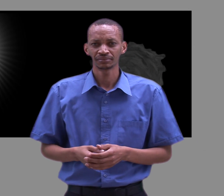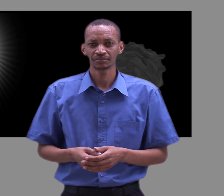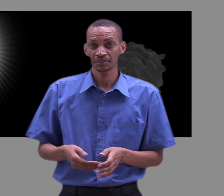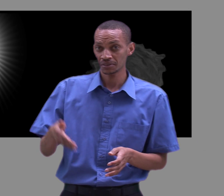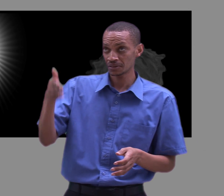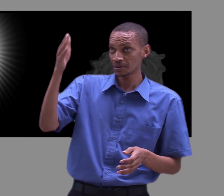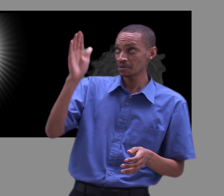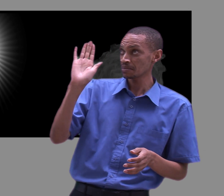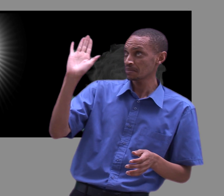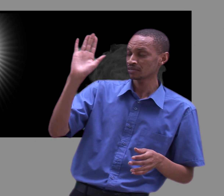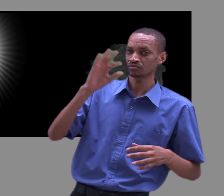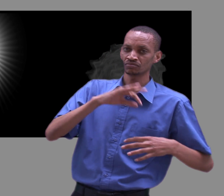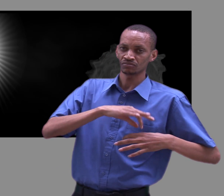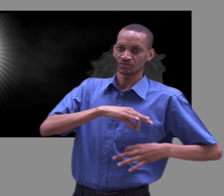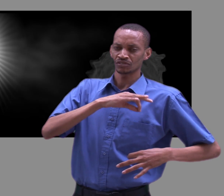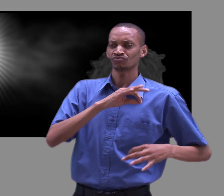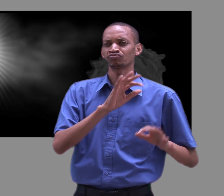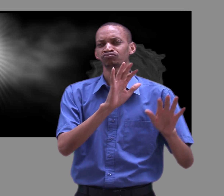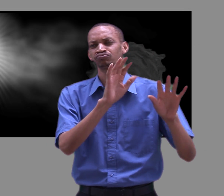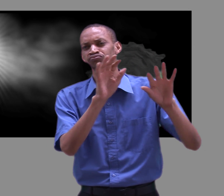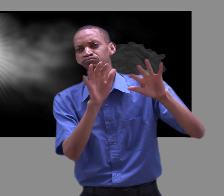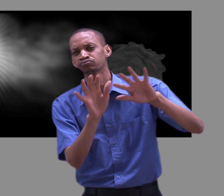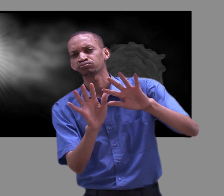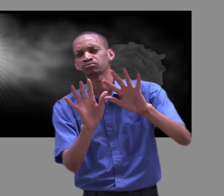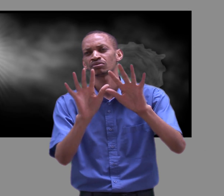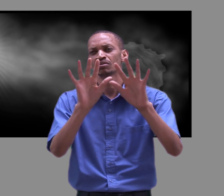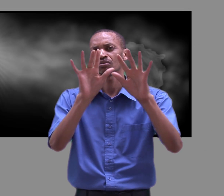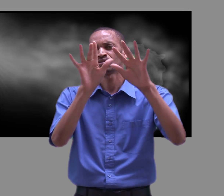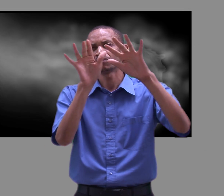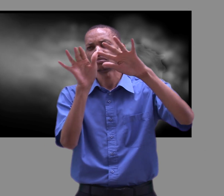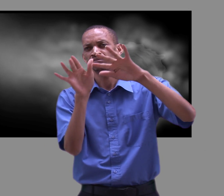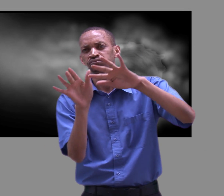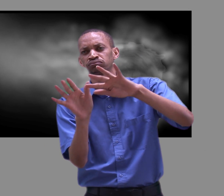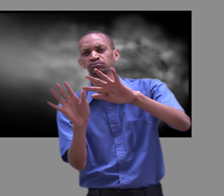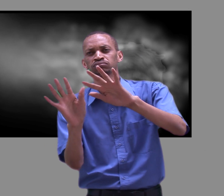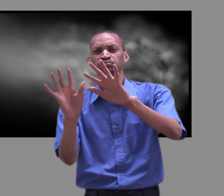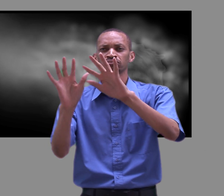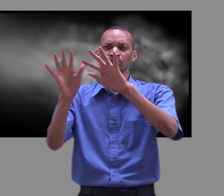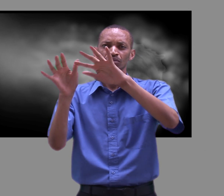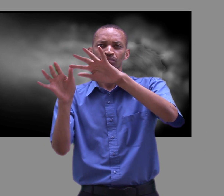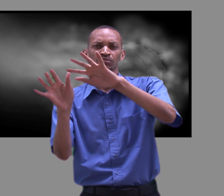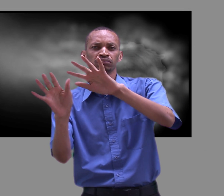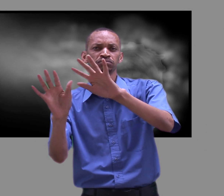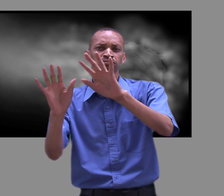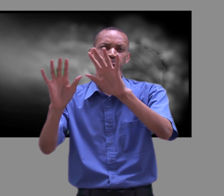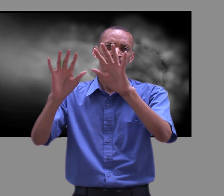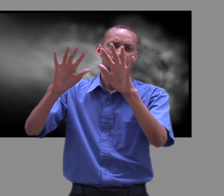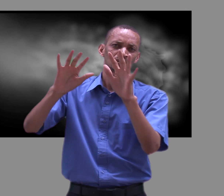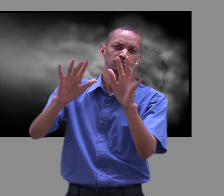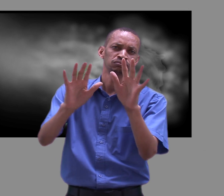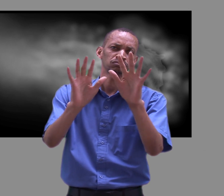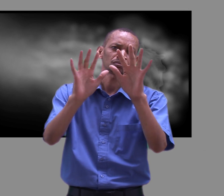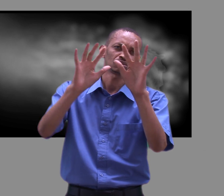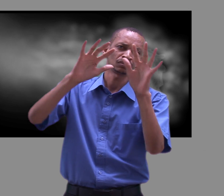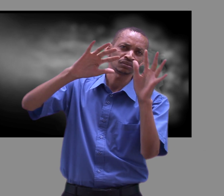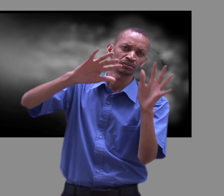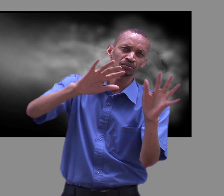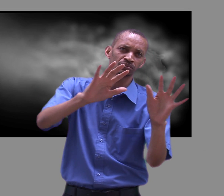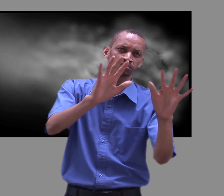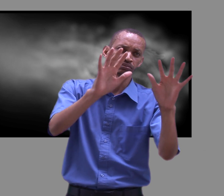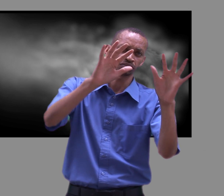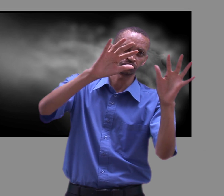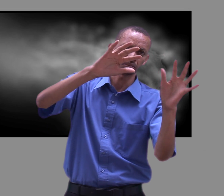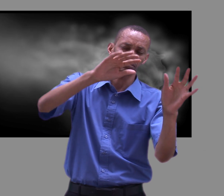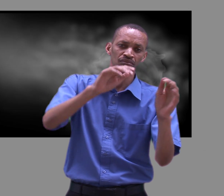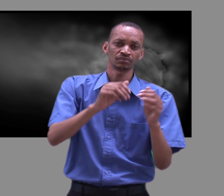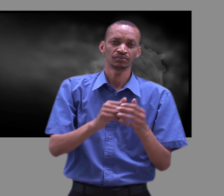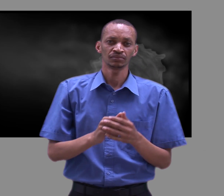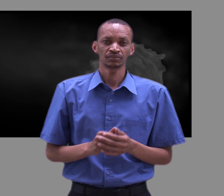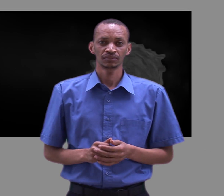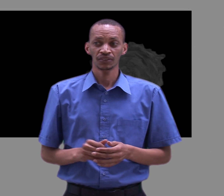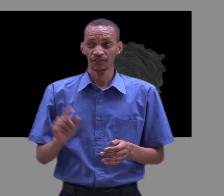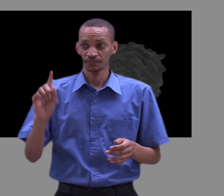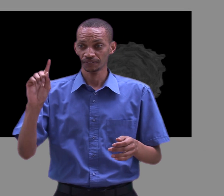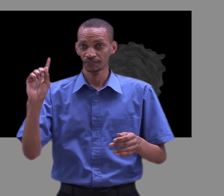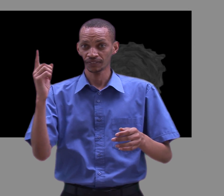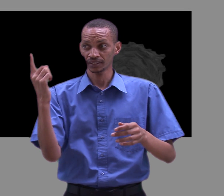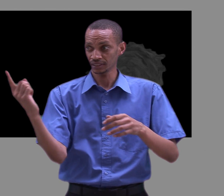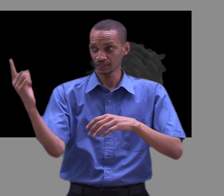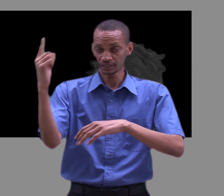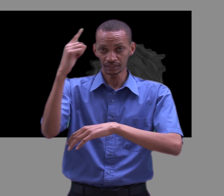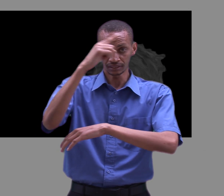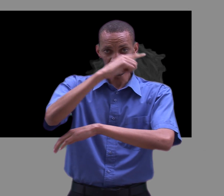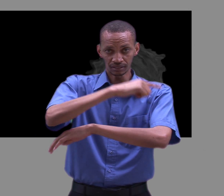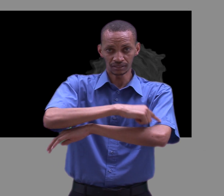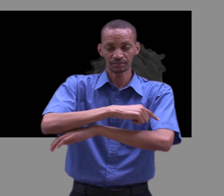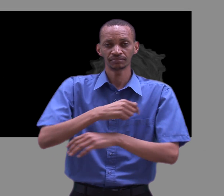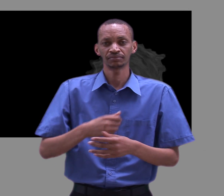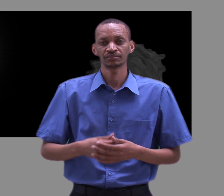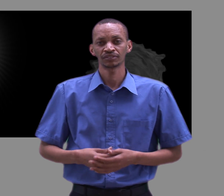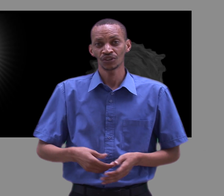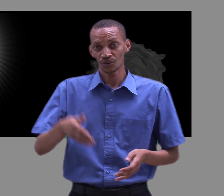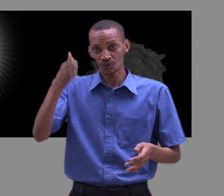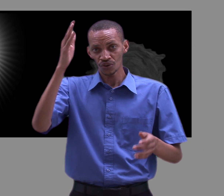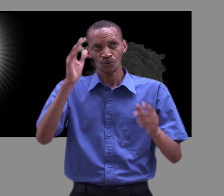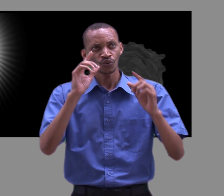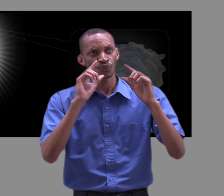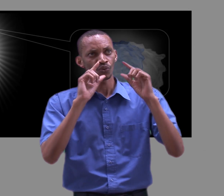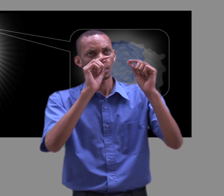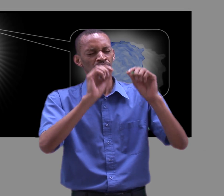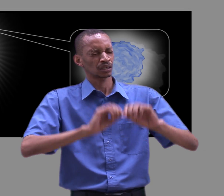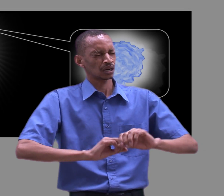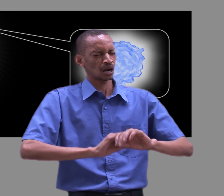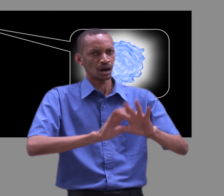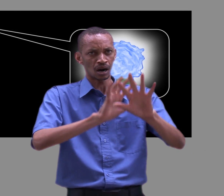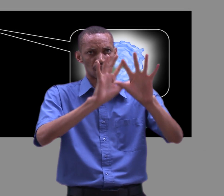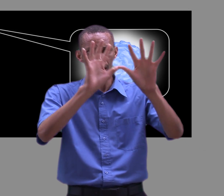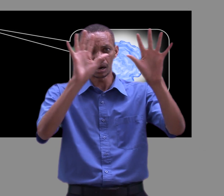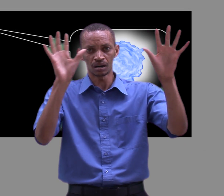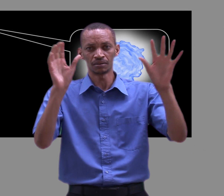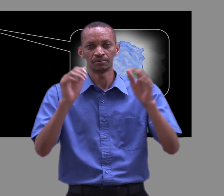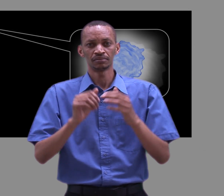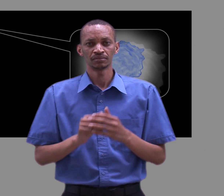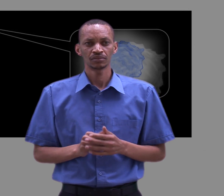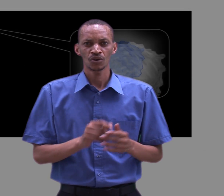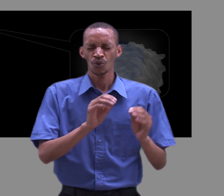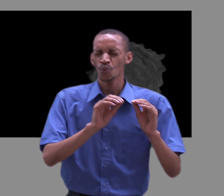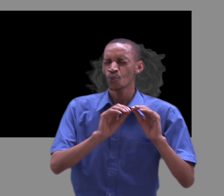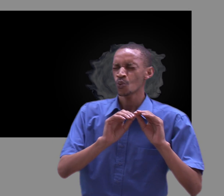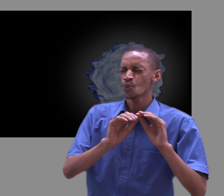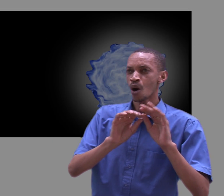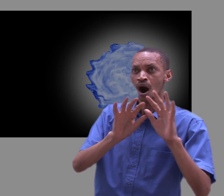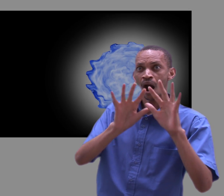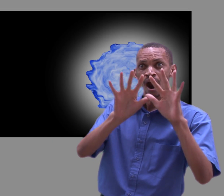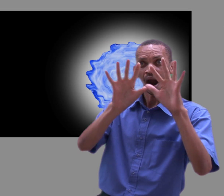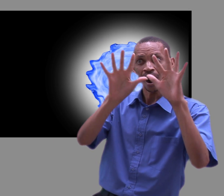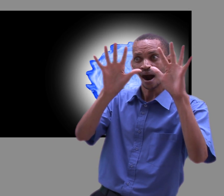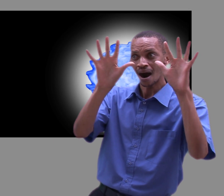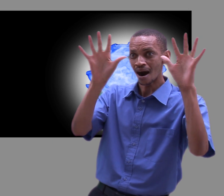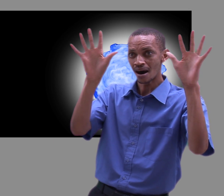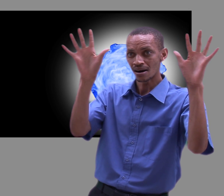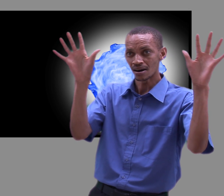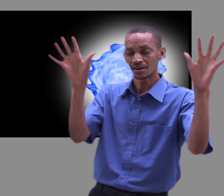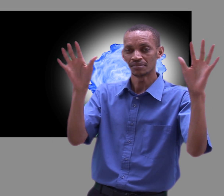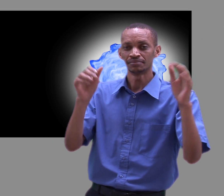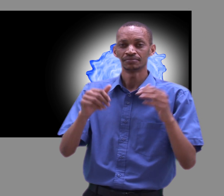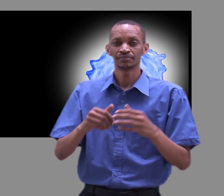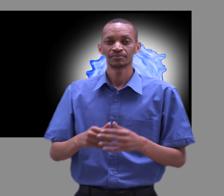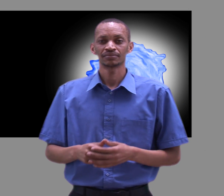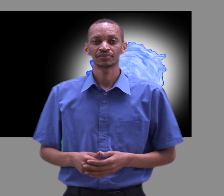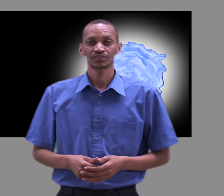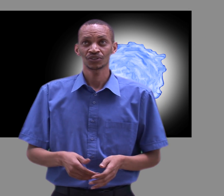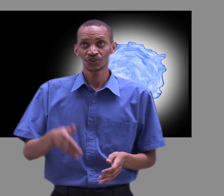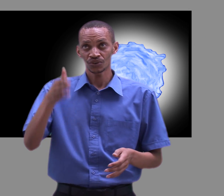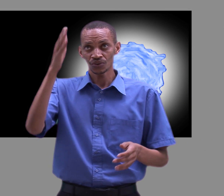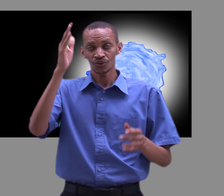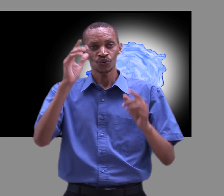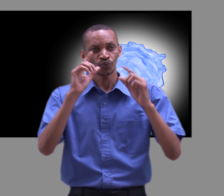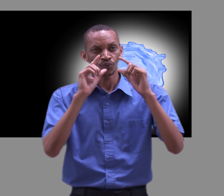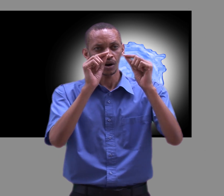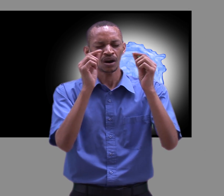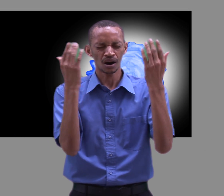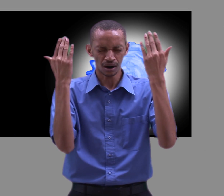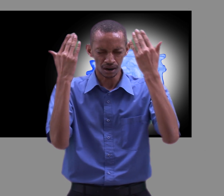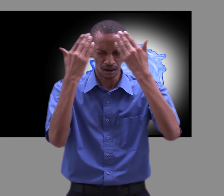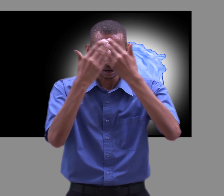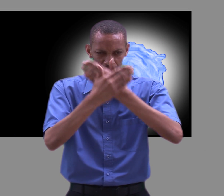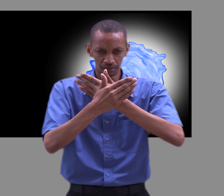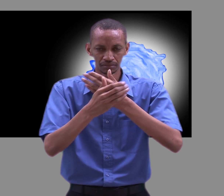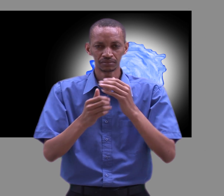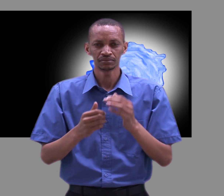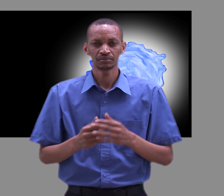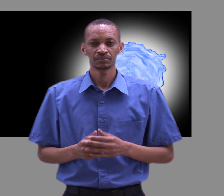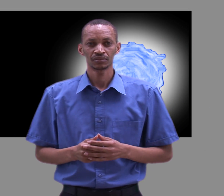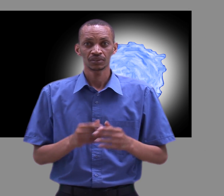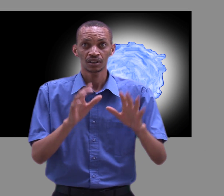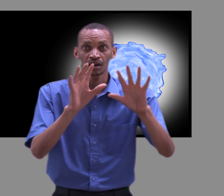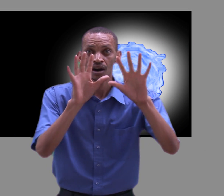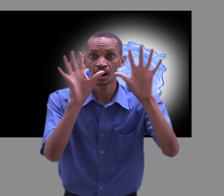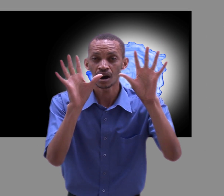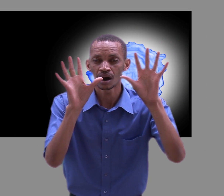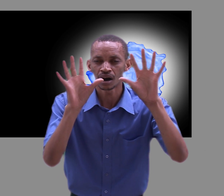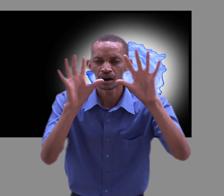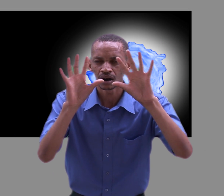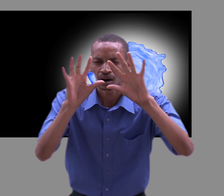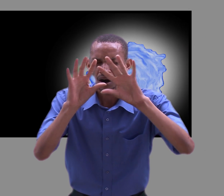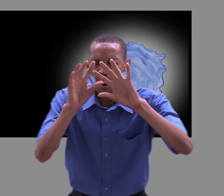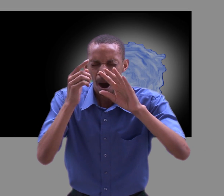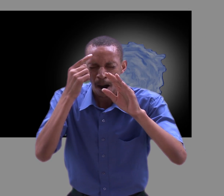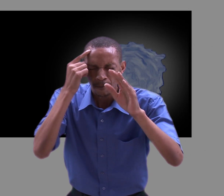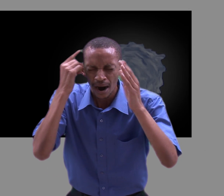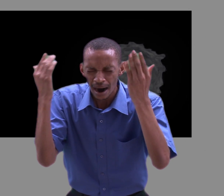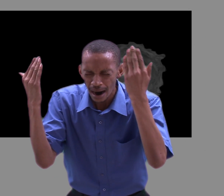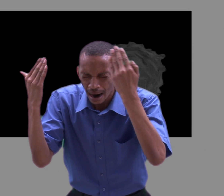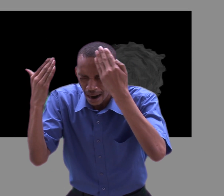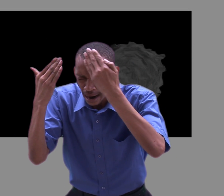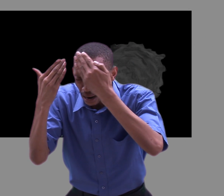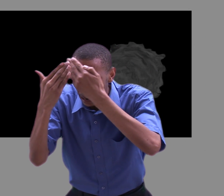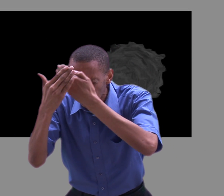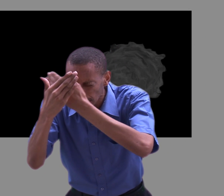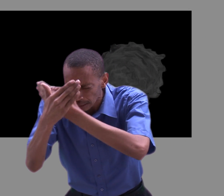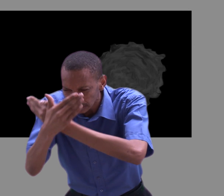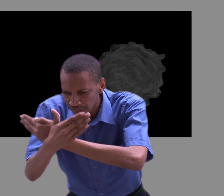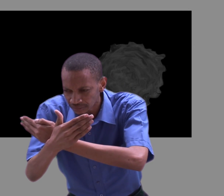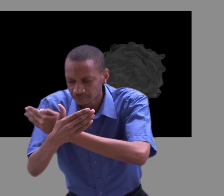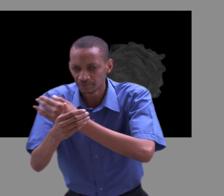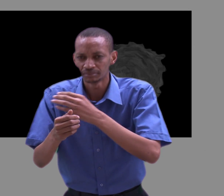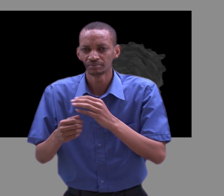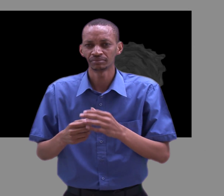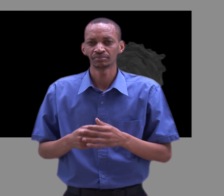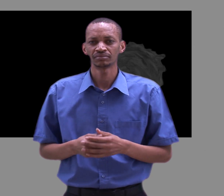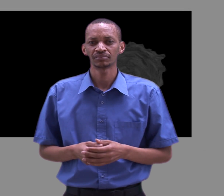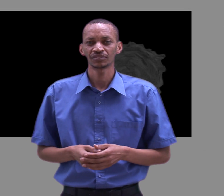And God saw that the light was good, and He separated the light from the darkness. God called the light “day,” and the darkness He called “night.”